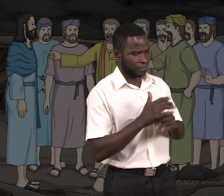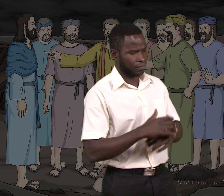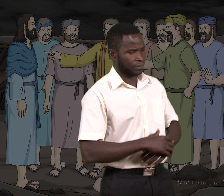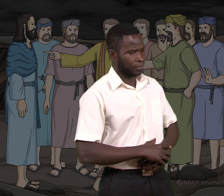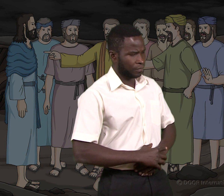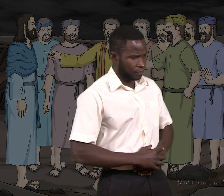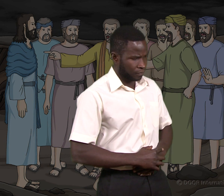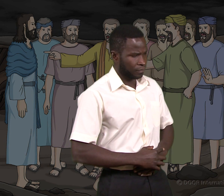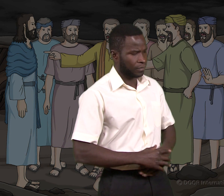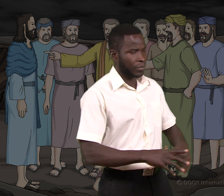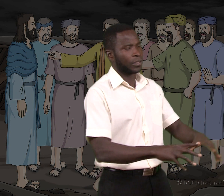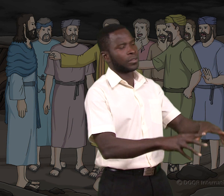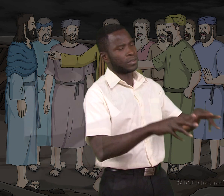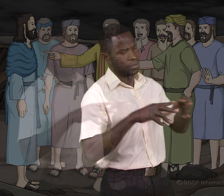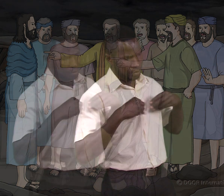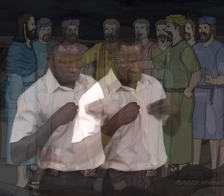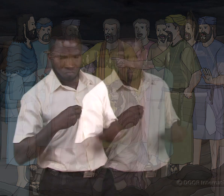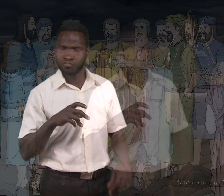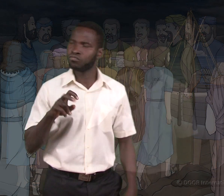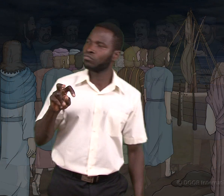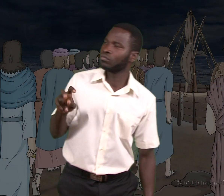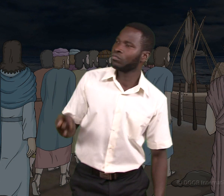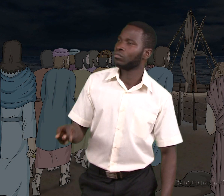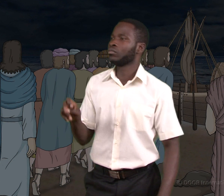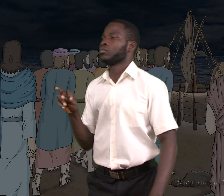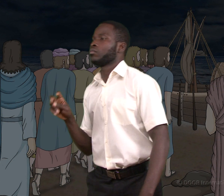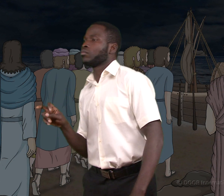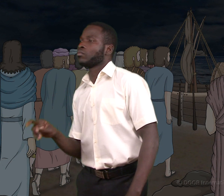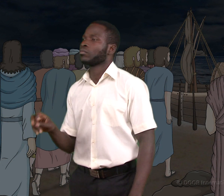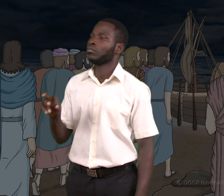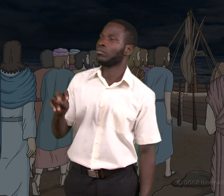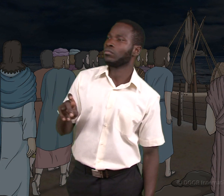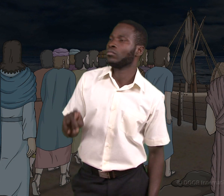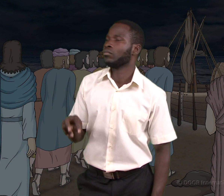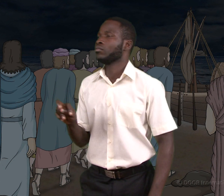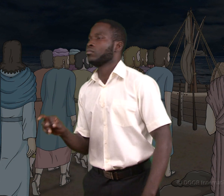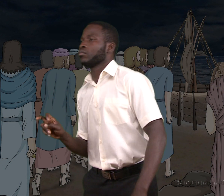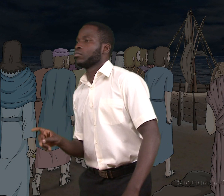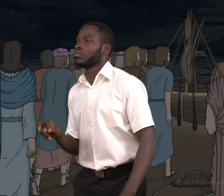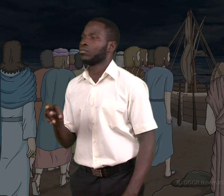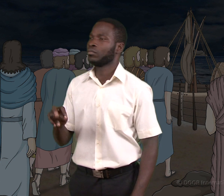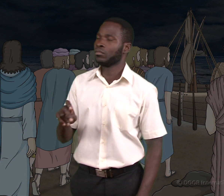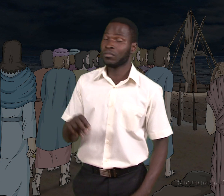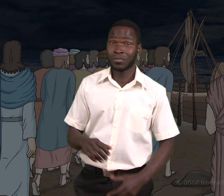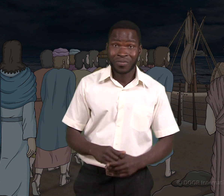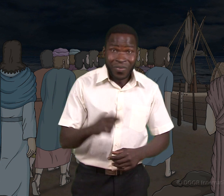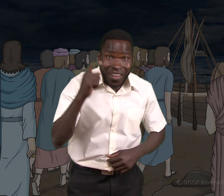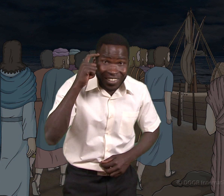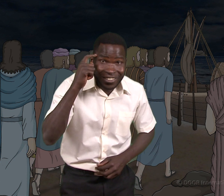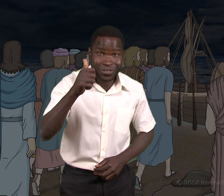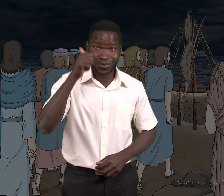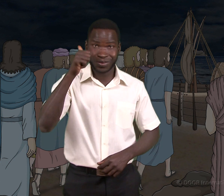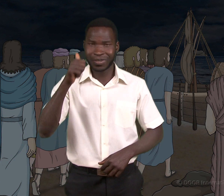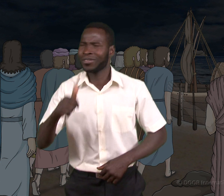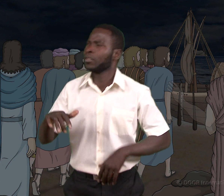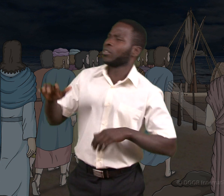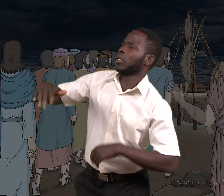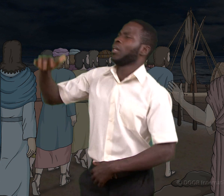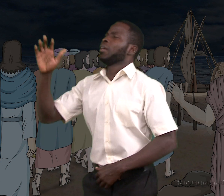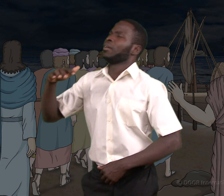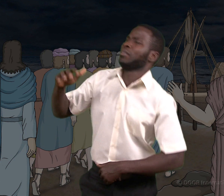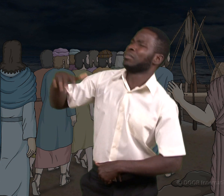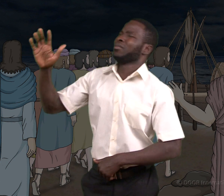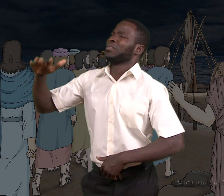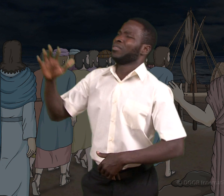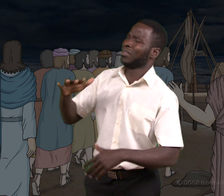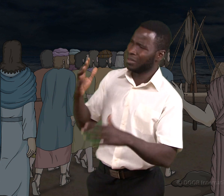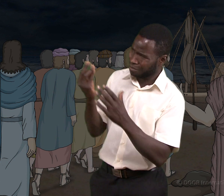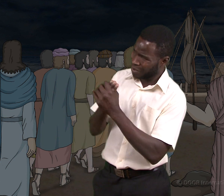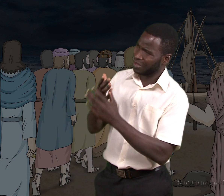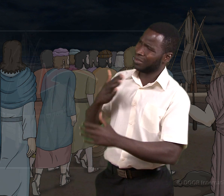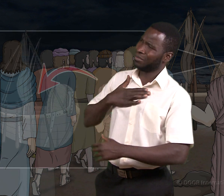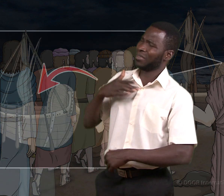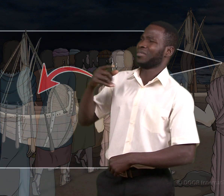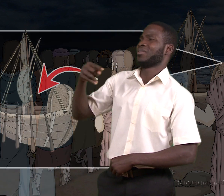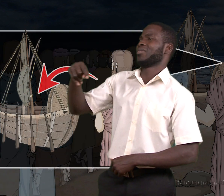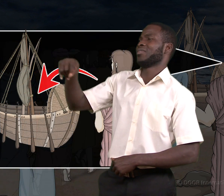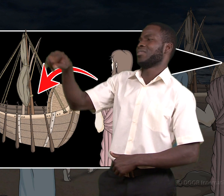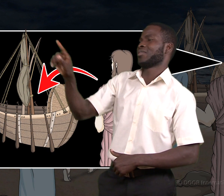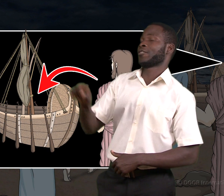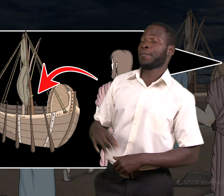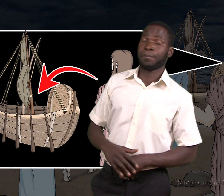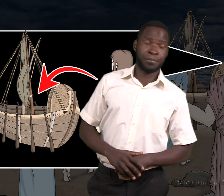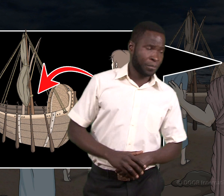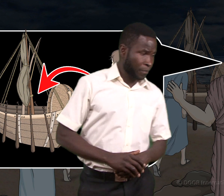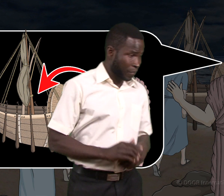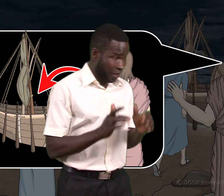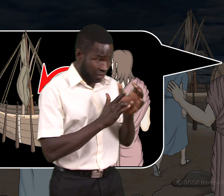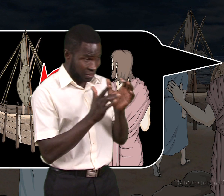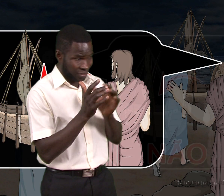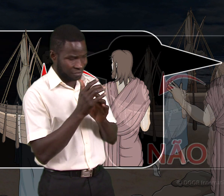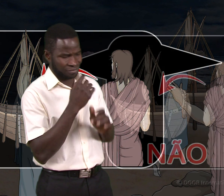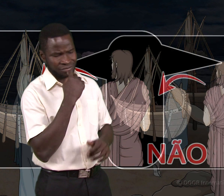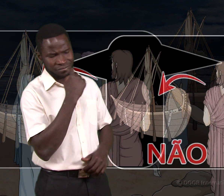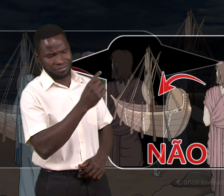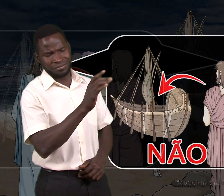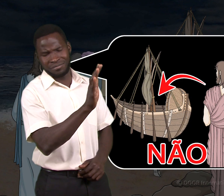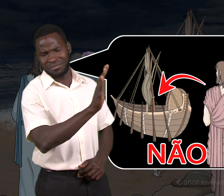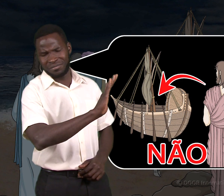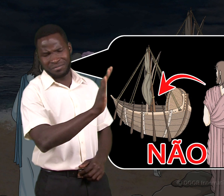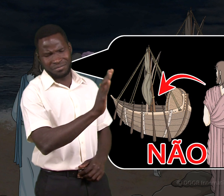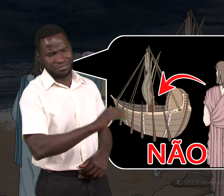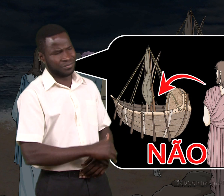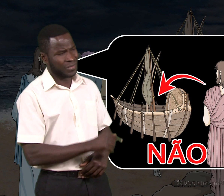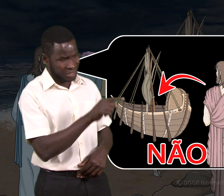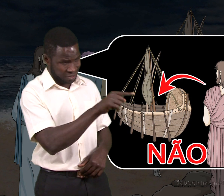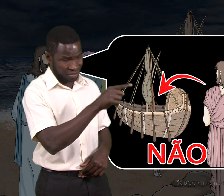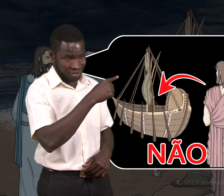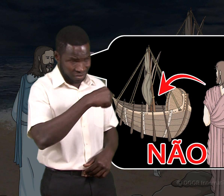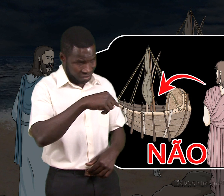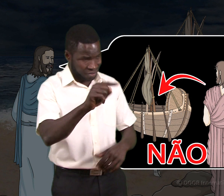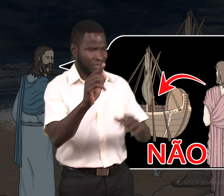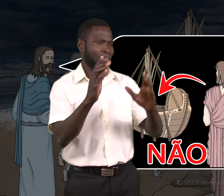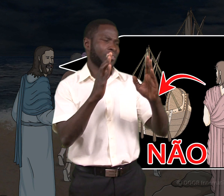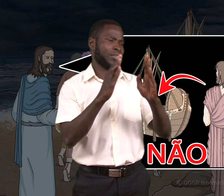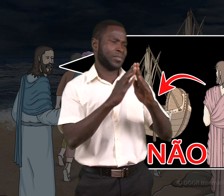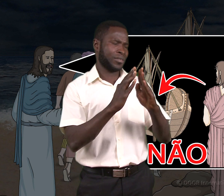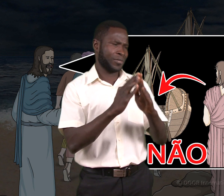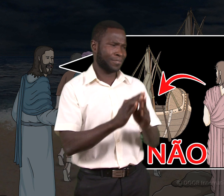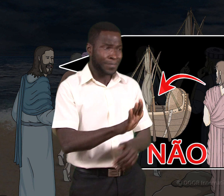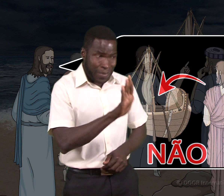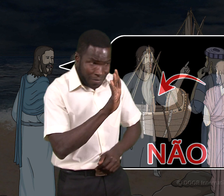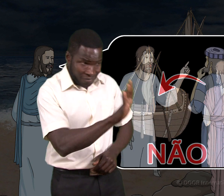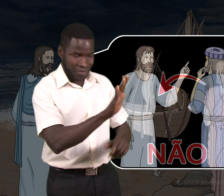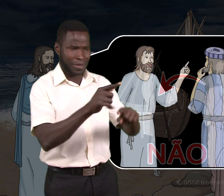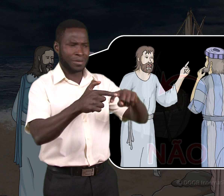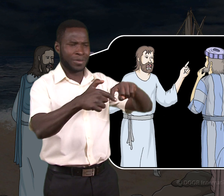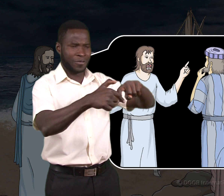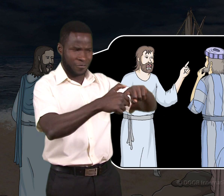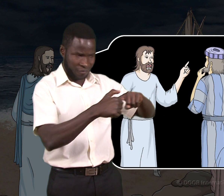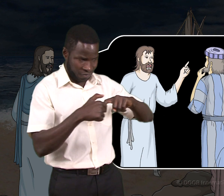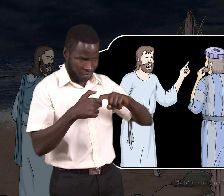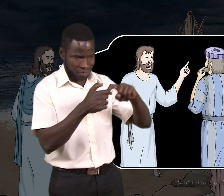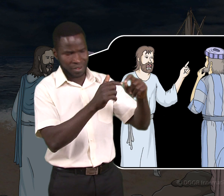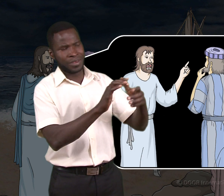As He was getting into the boat, the man who had been possessed by the demons begged to go with Him. But Jesus would not allow him.